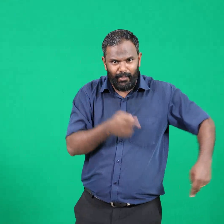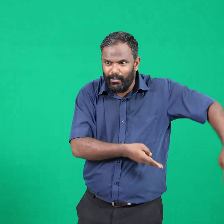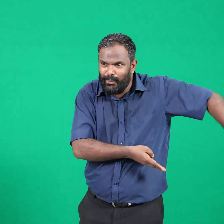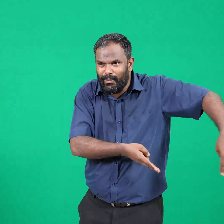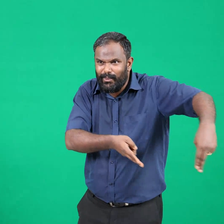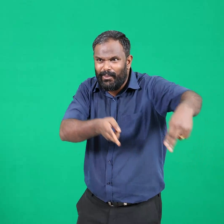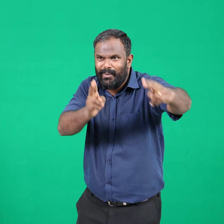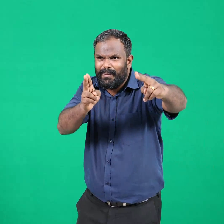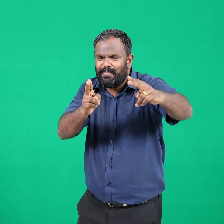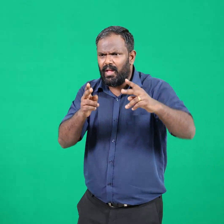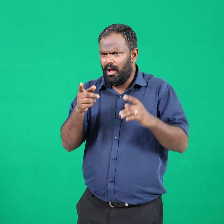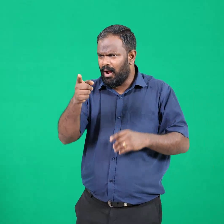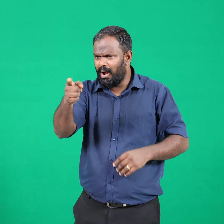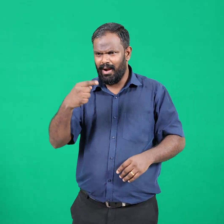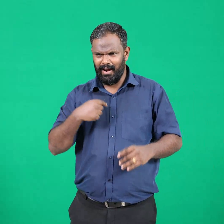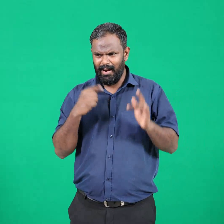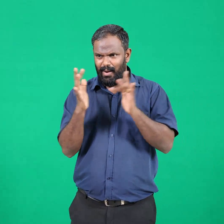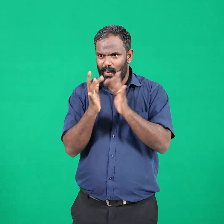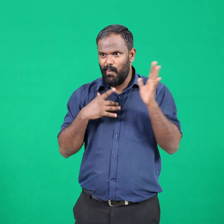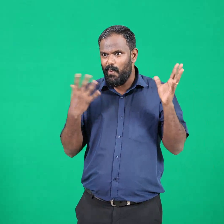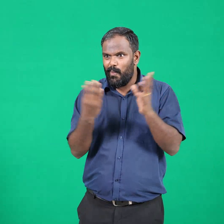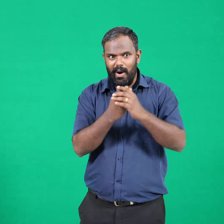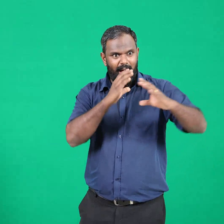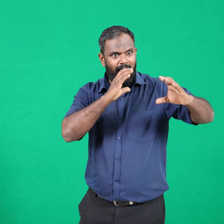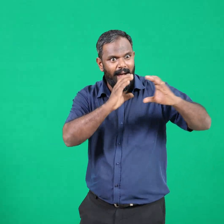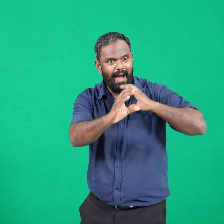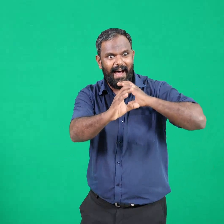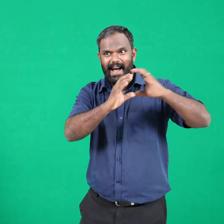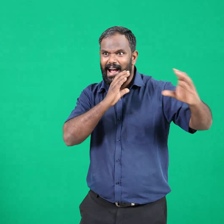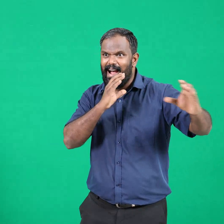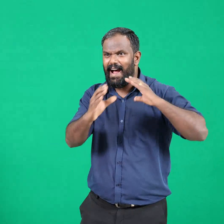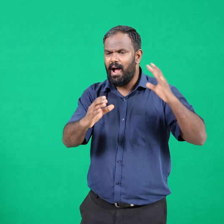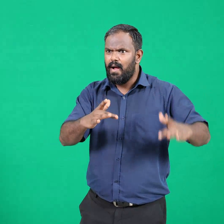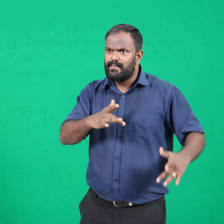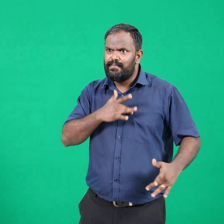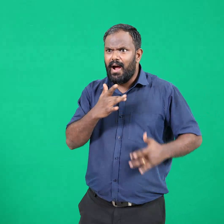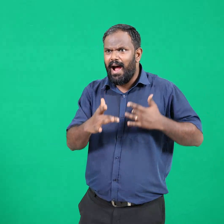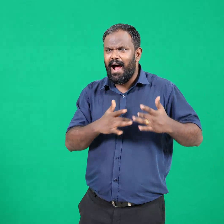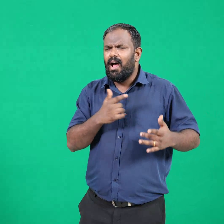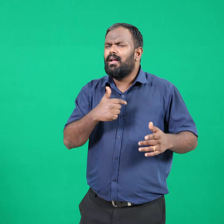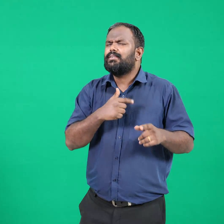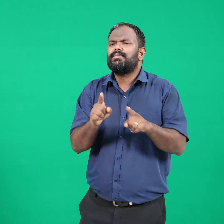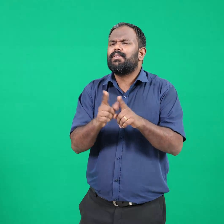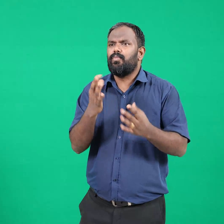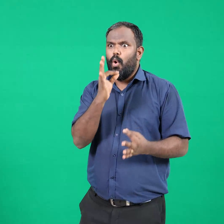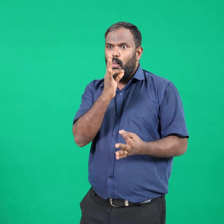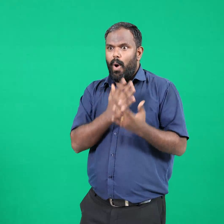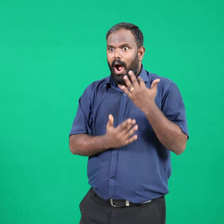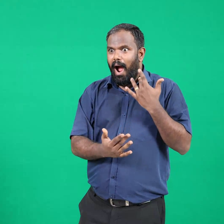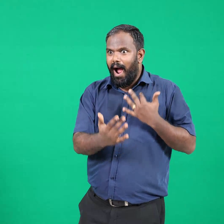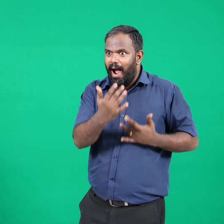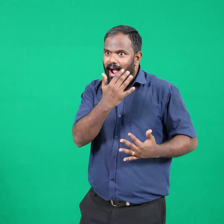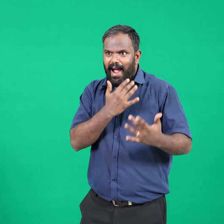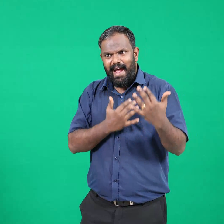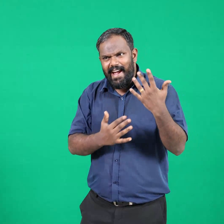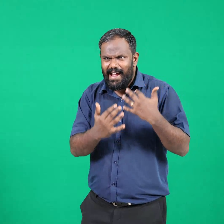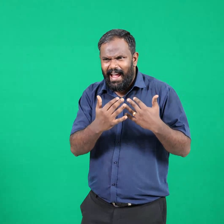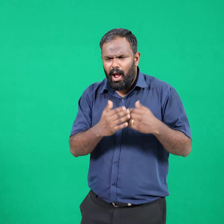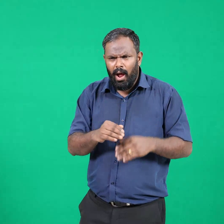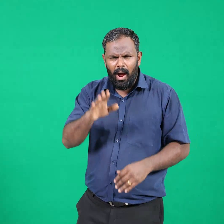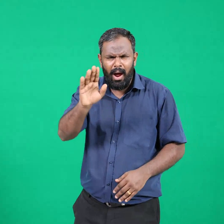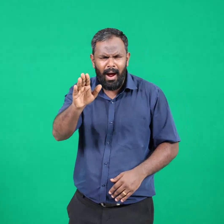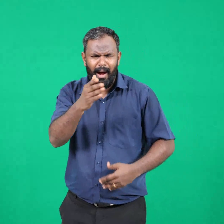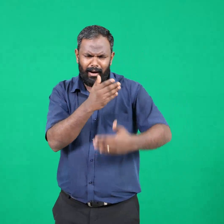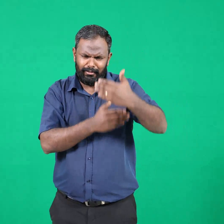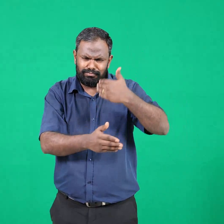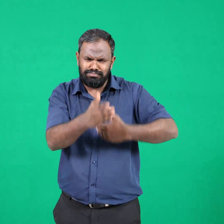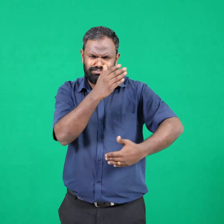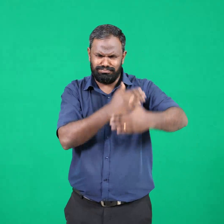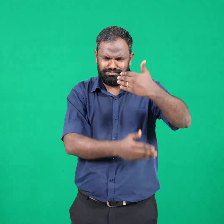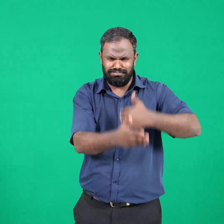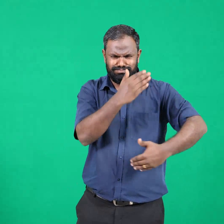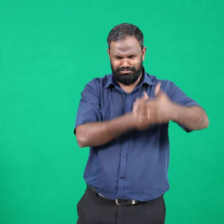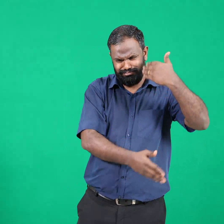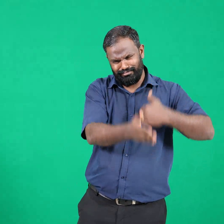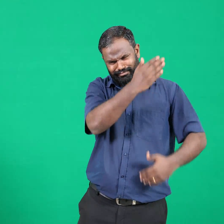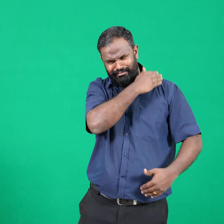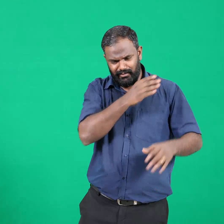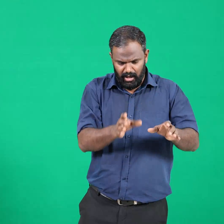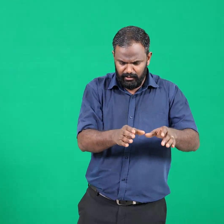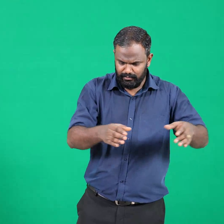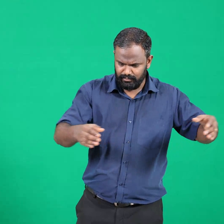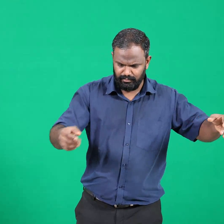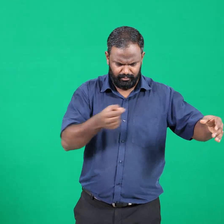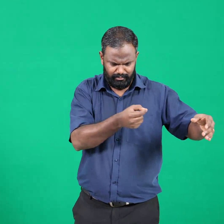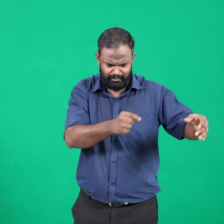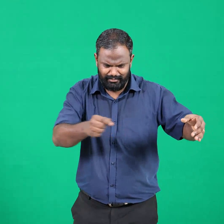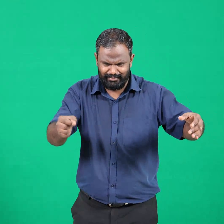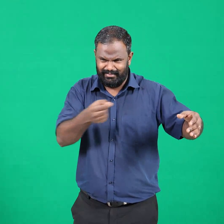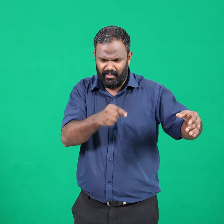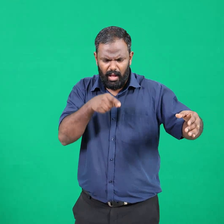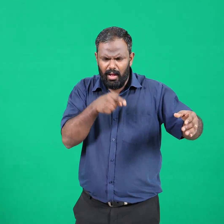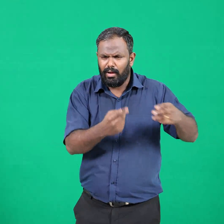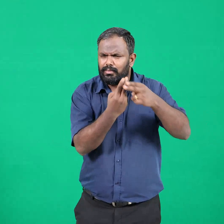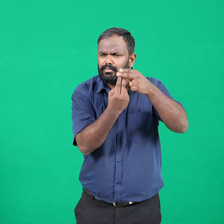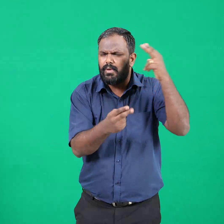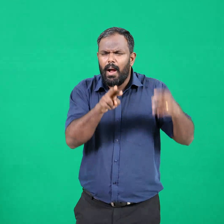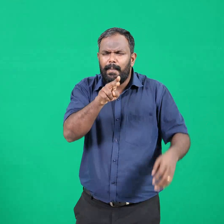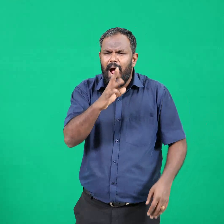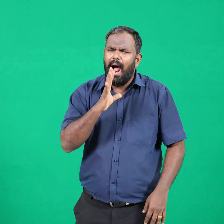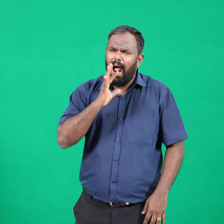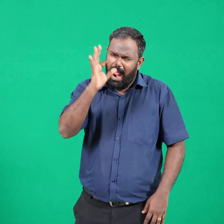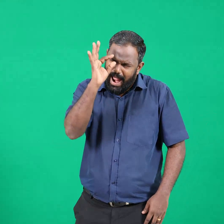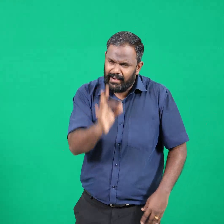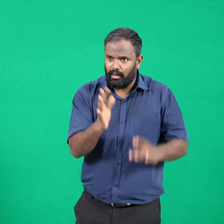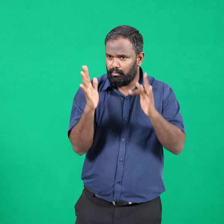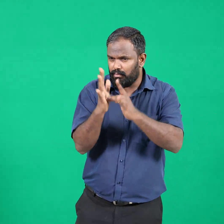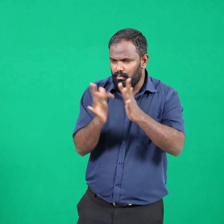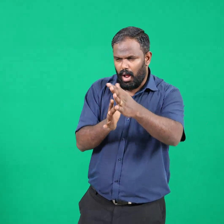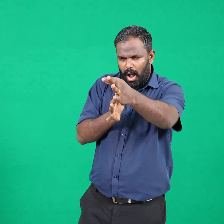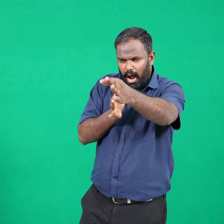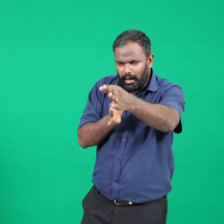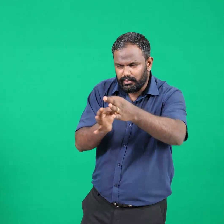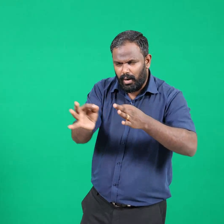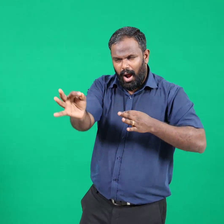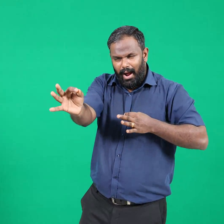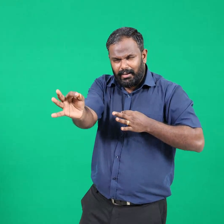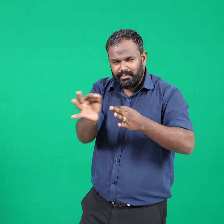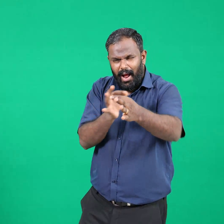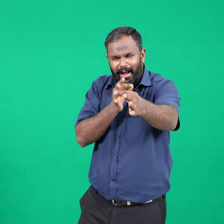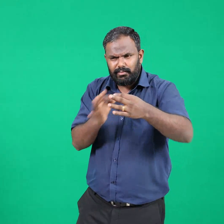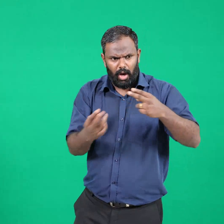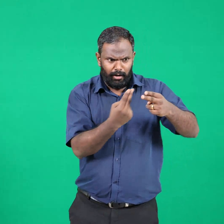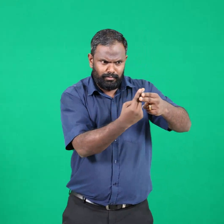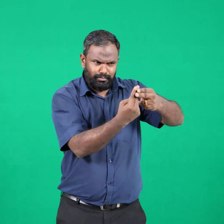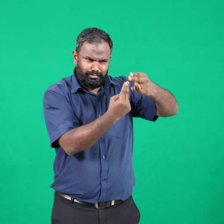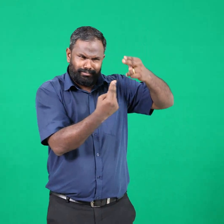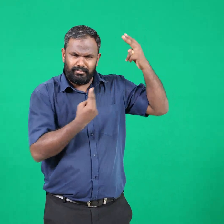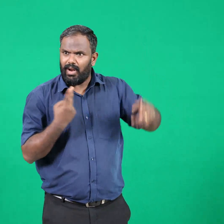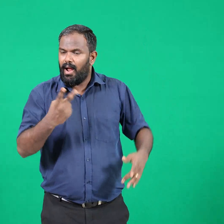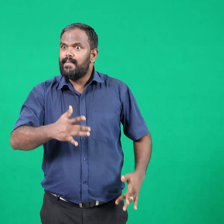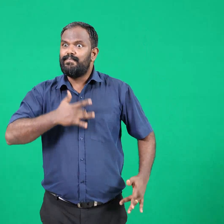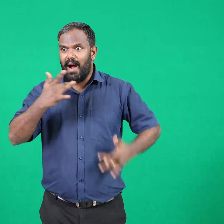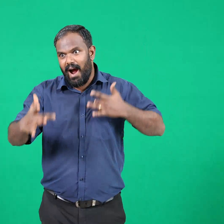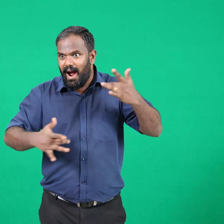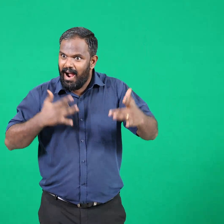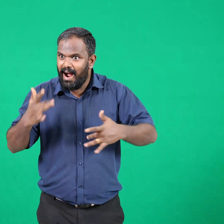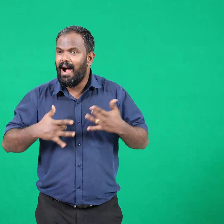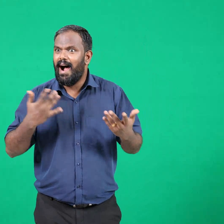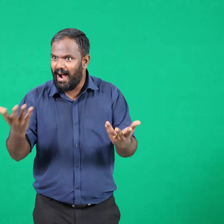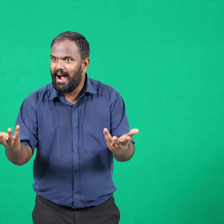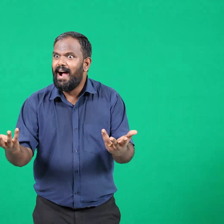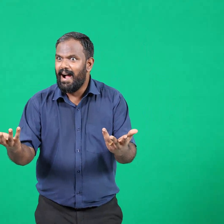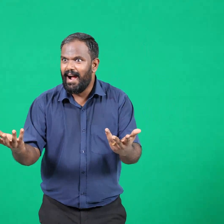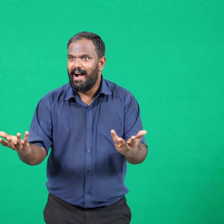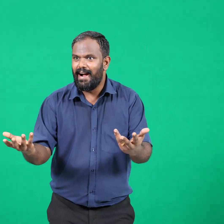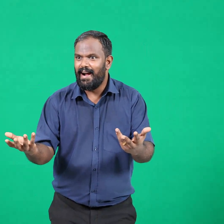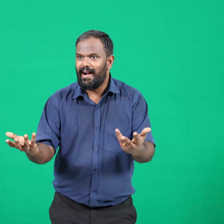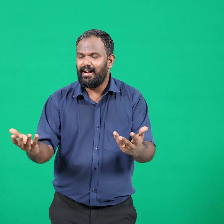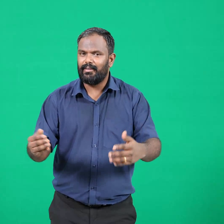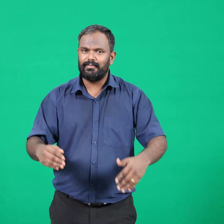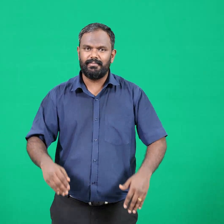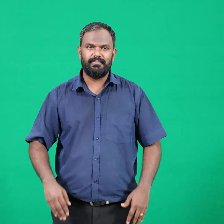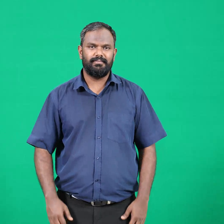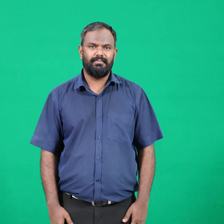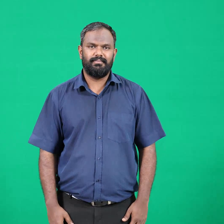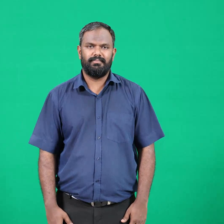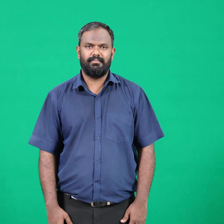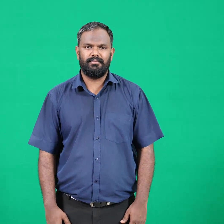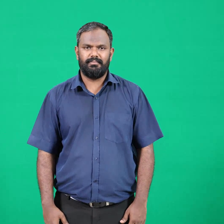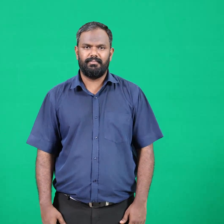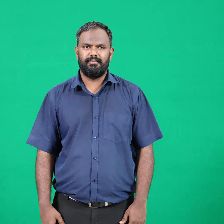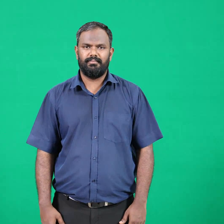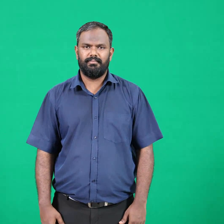They asked each other, "Were not our hearts burning within us as He spoke with us on the road and opened the Scriptures to us?"